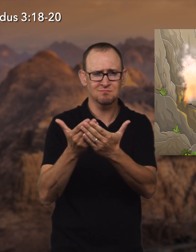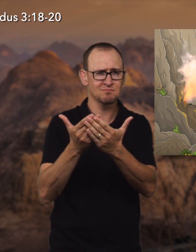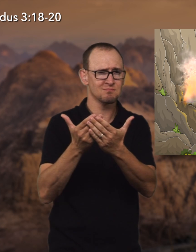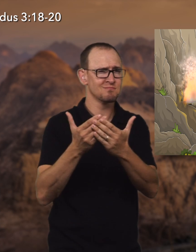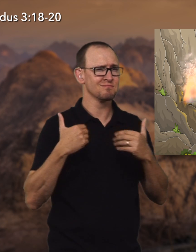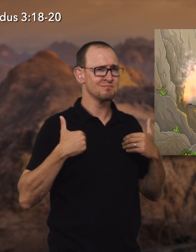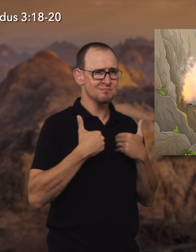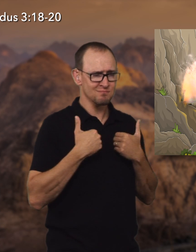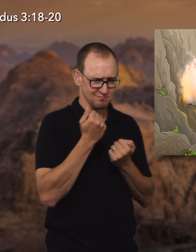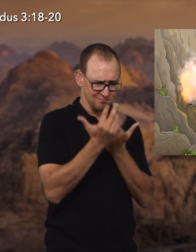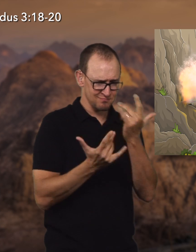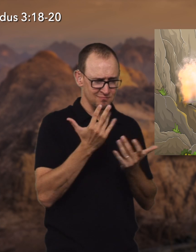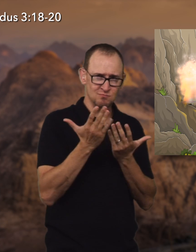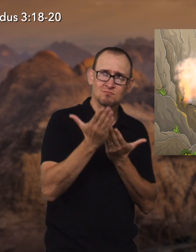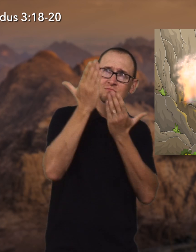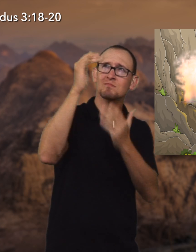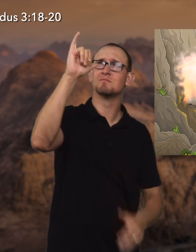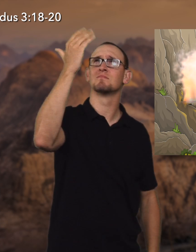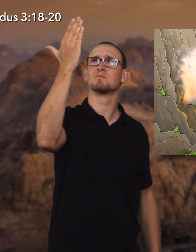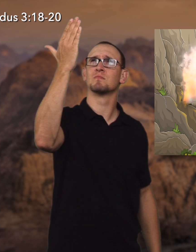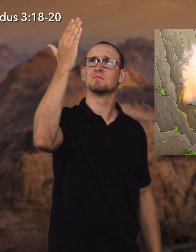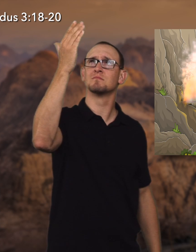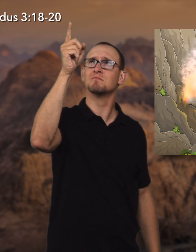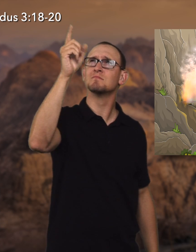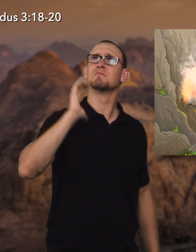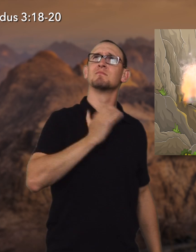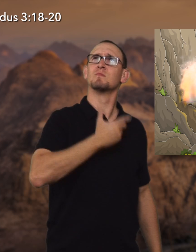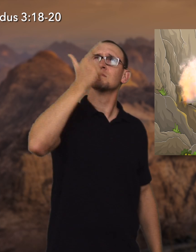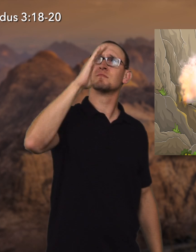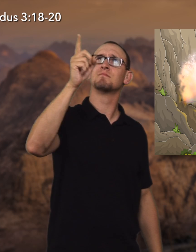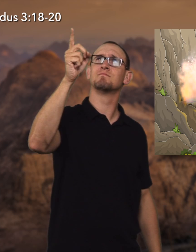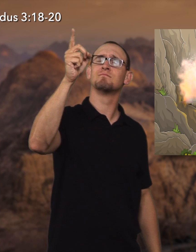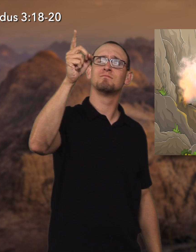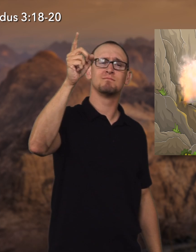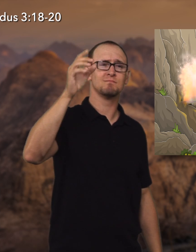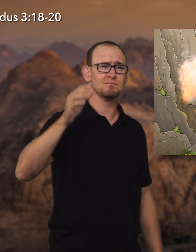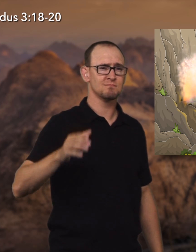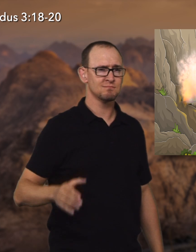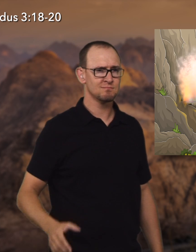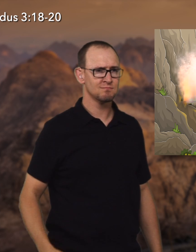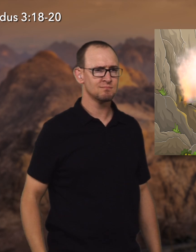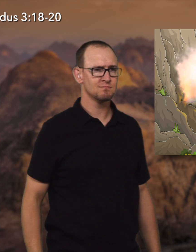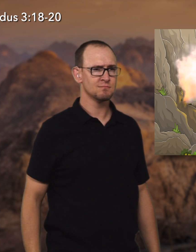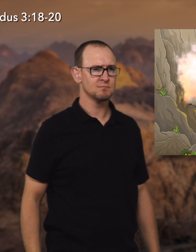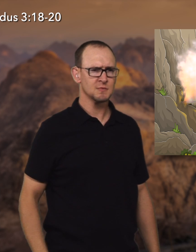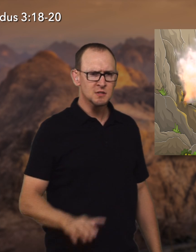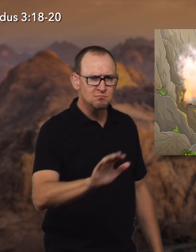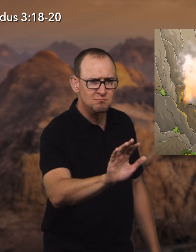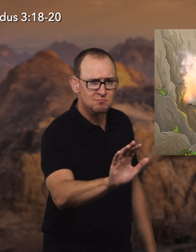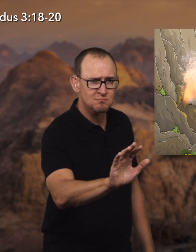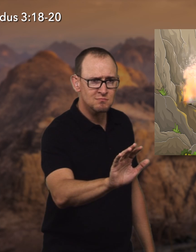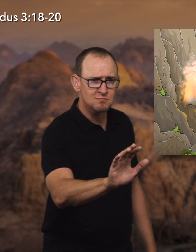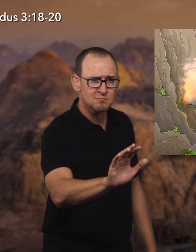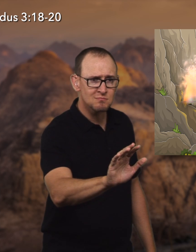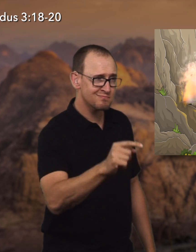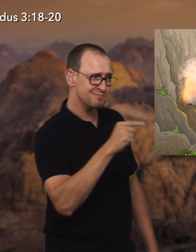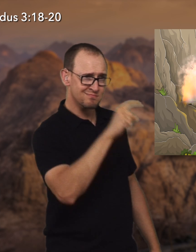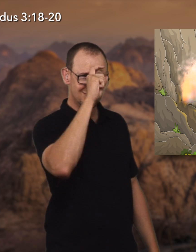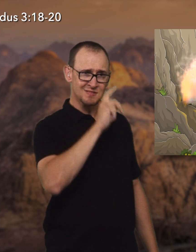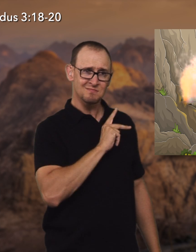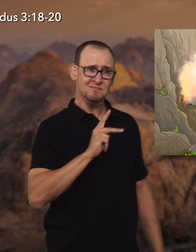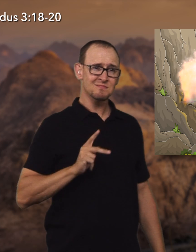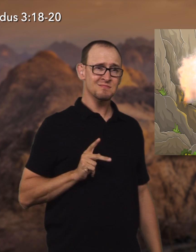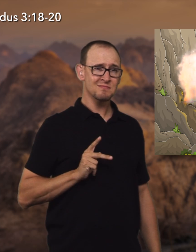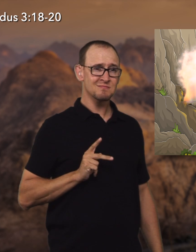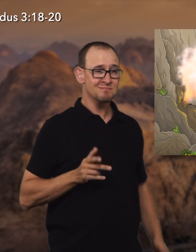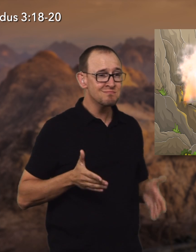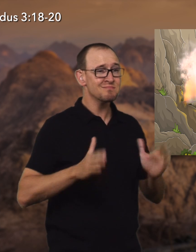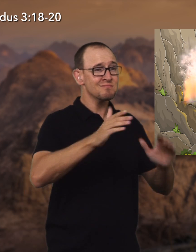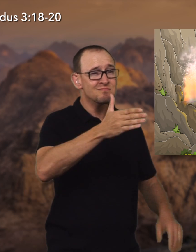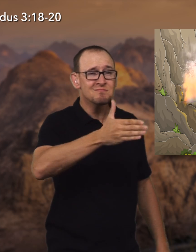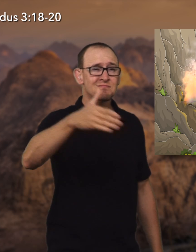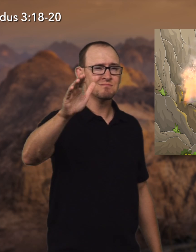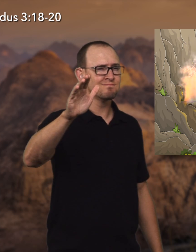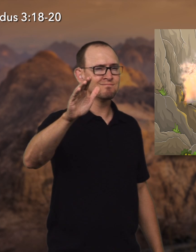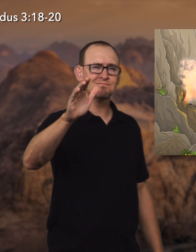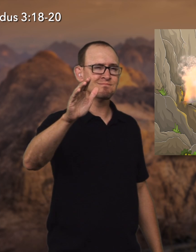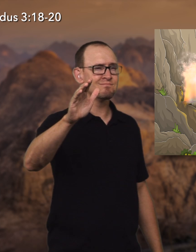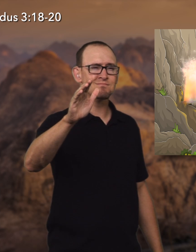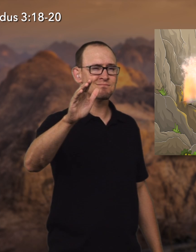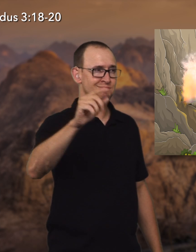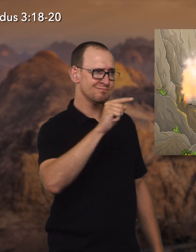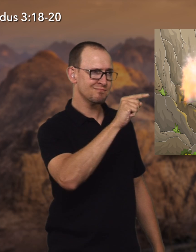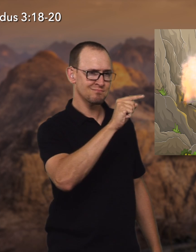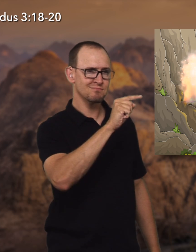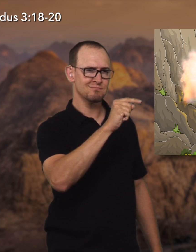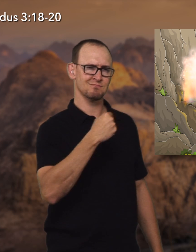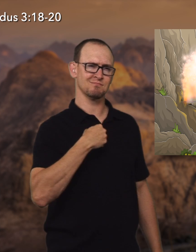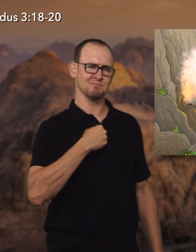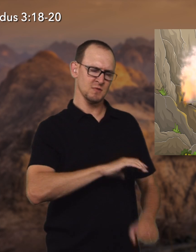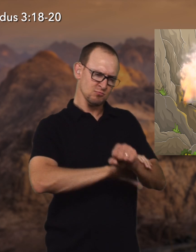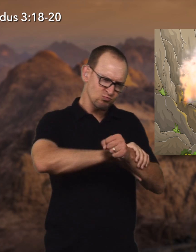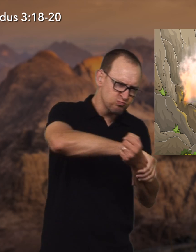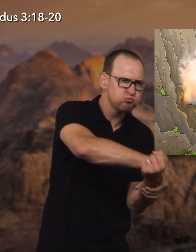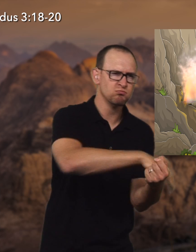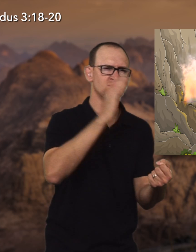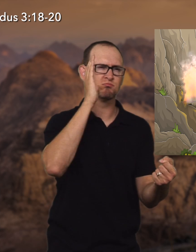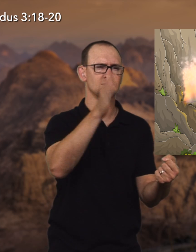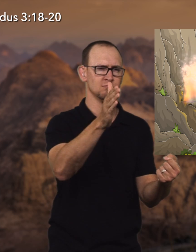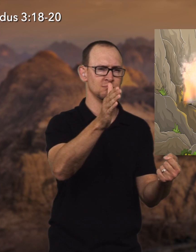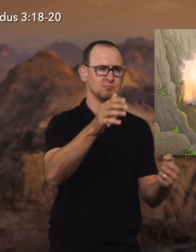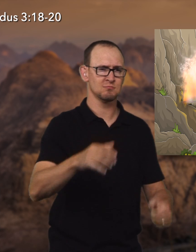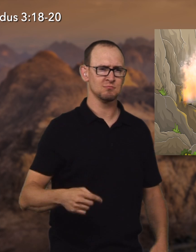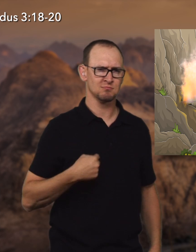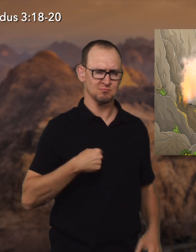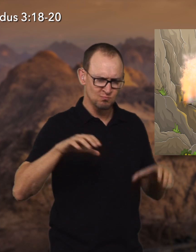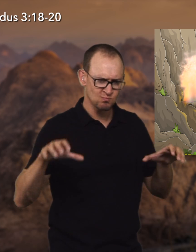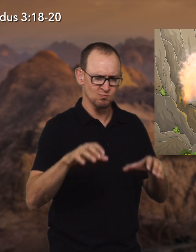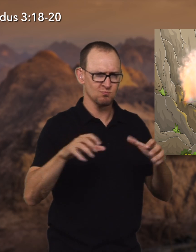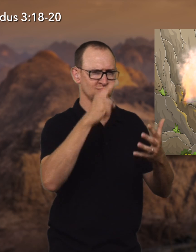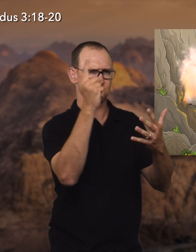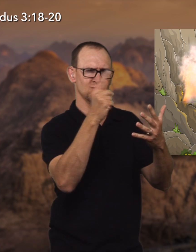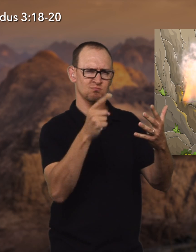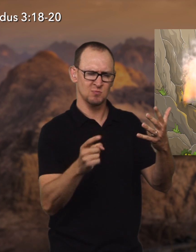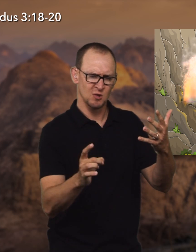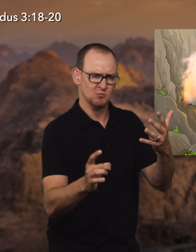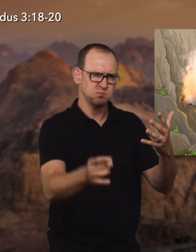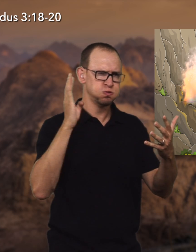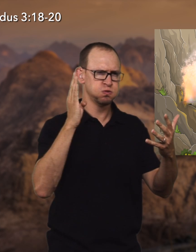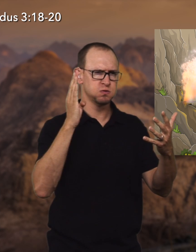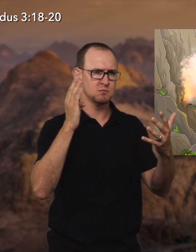But I know that the king of Egypt will not allow you to go unless a mighty hand compels him.